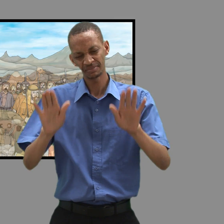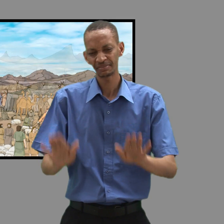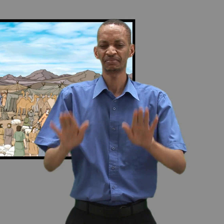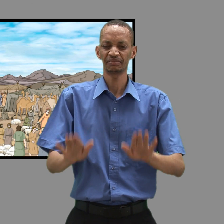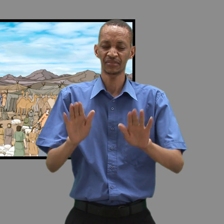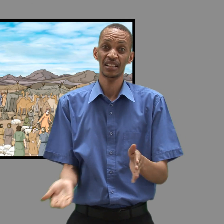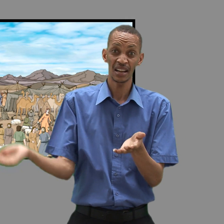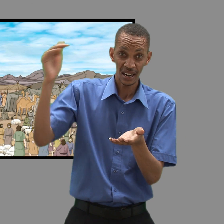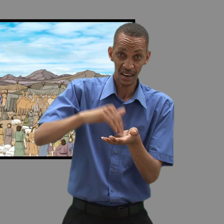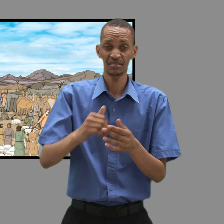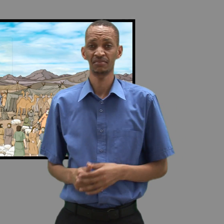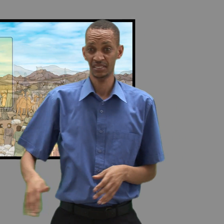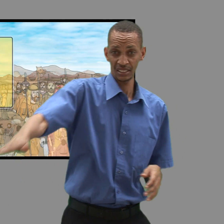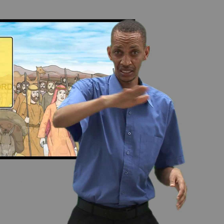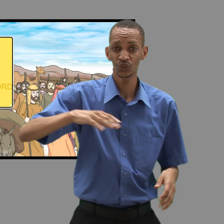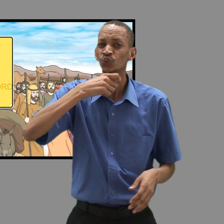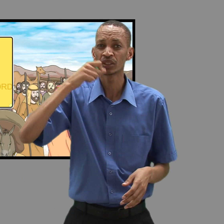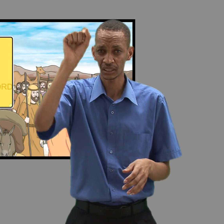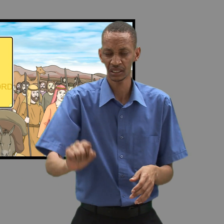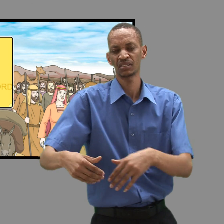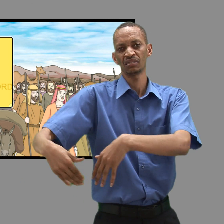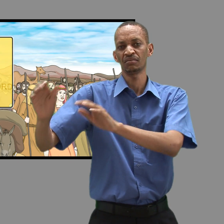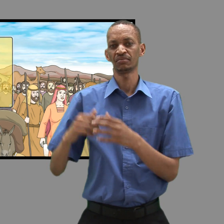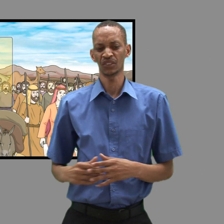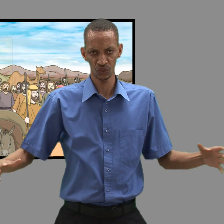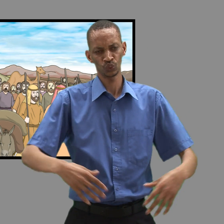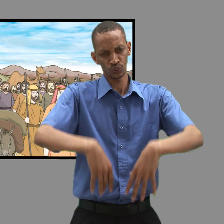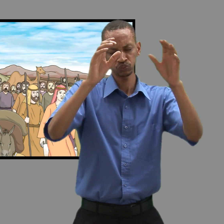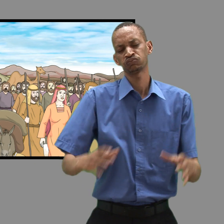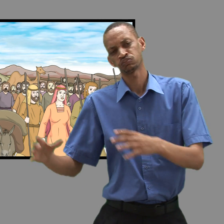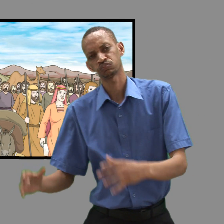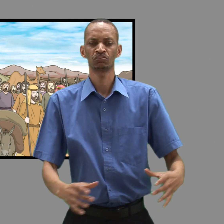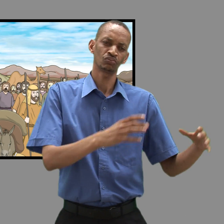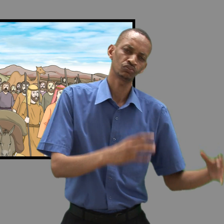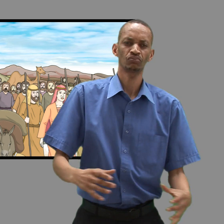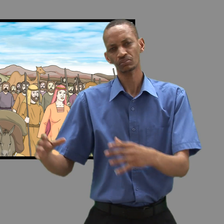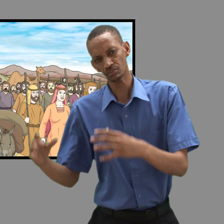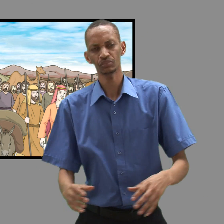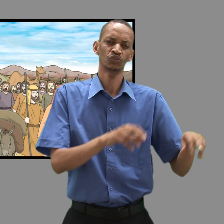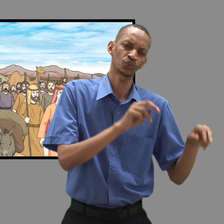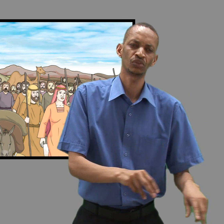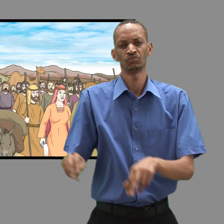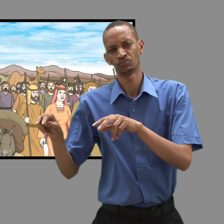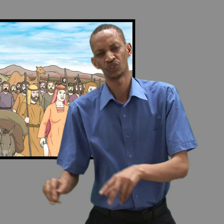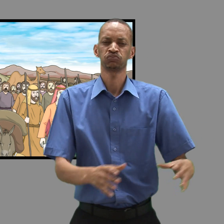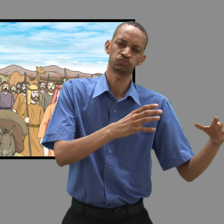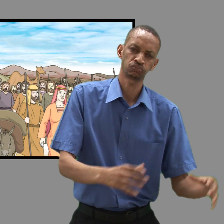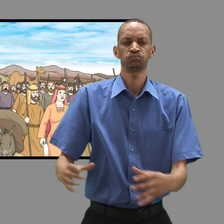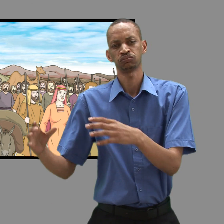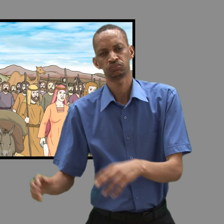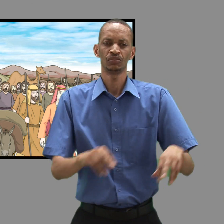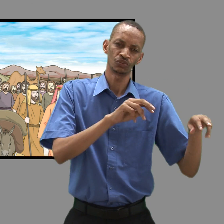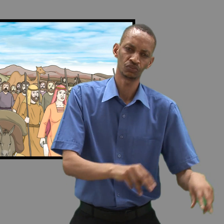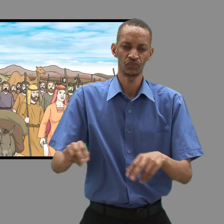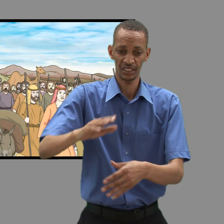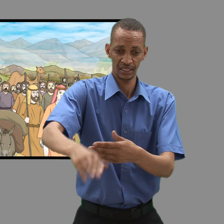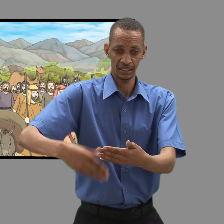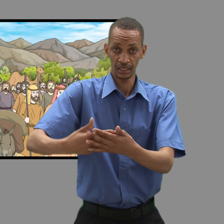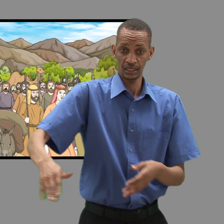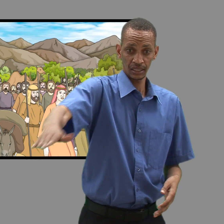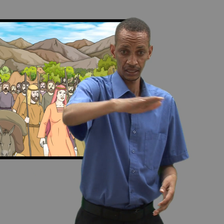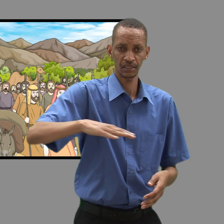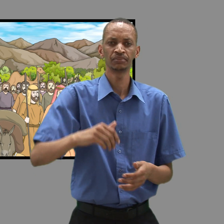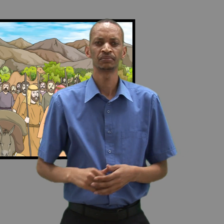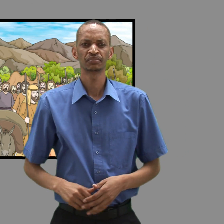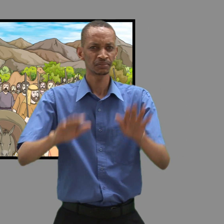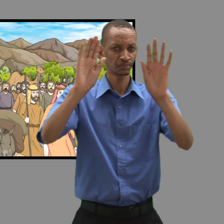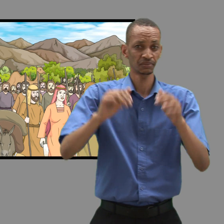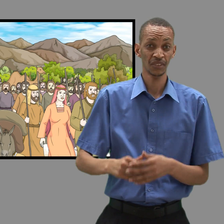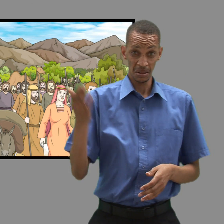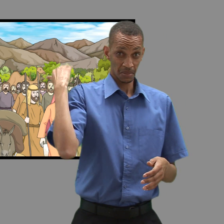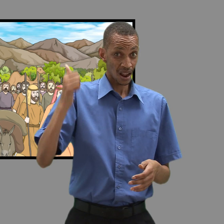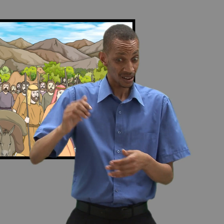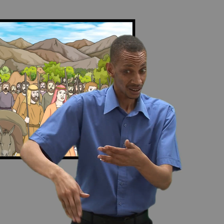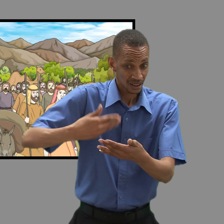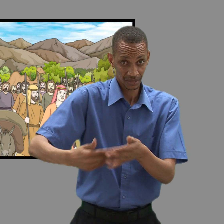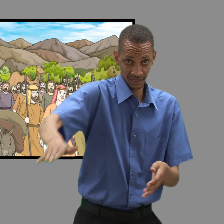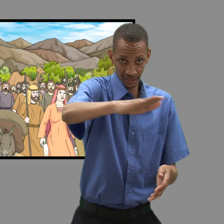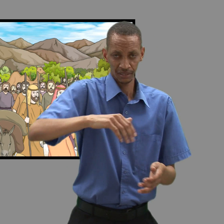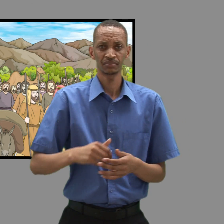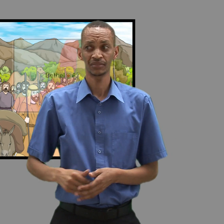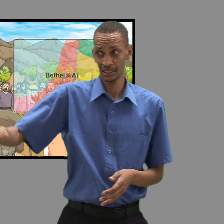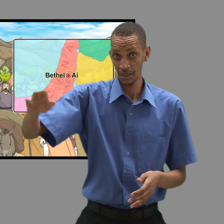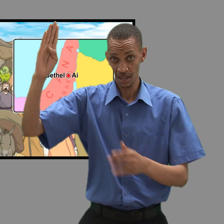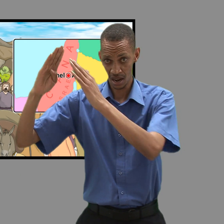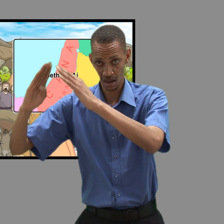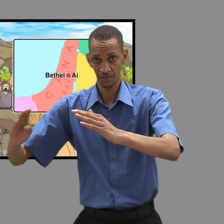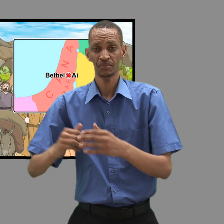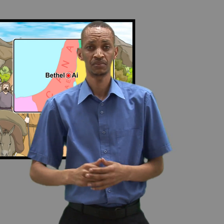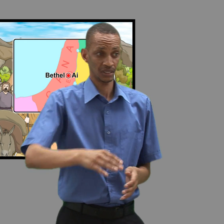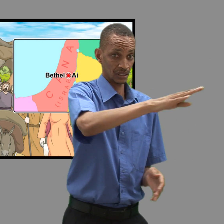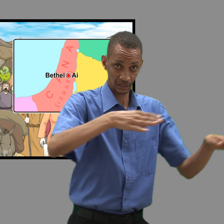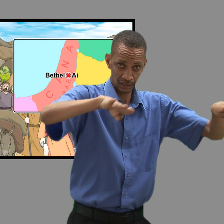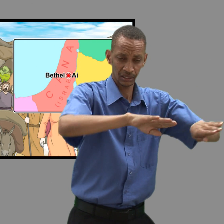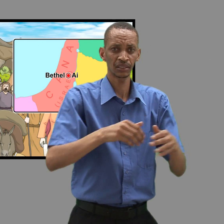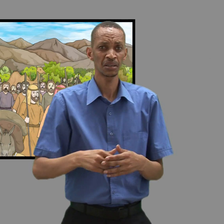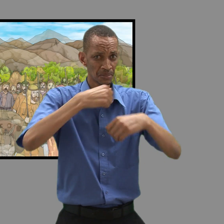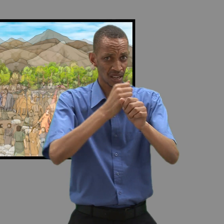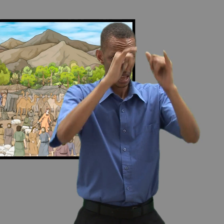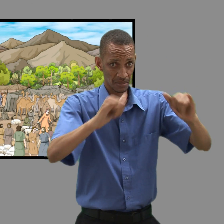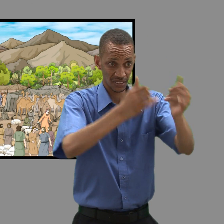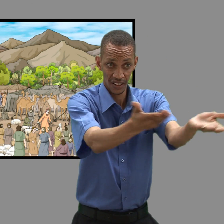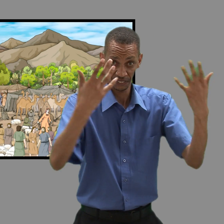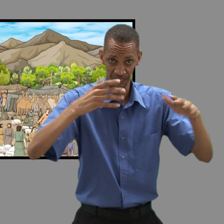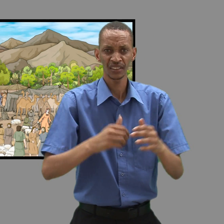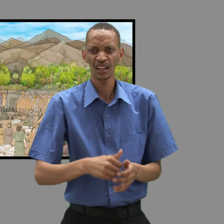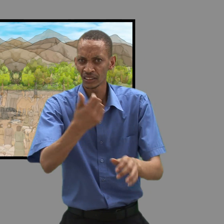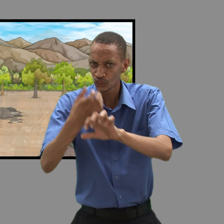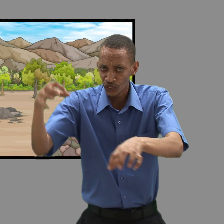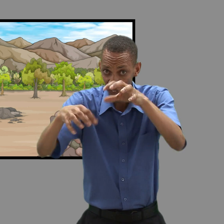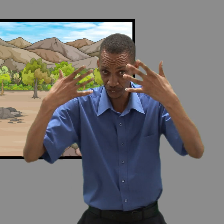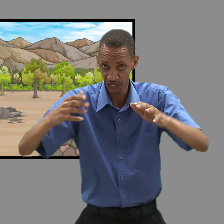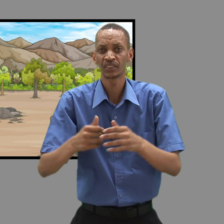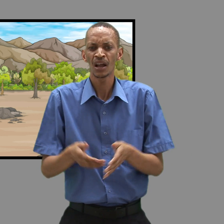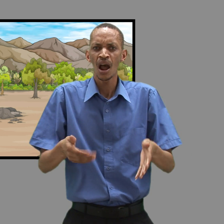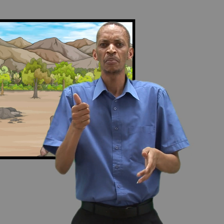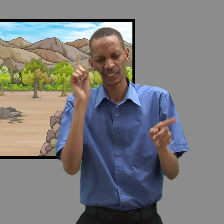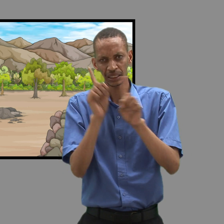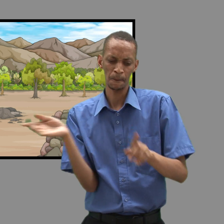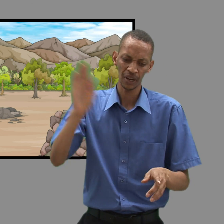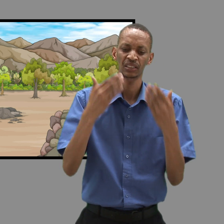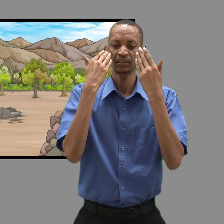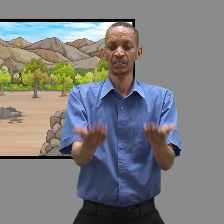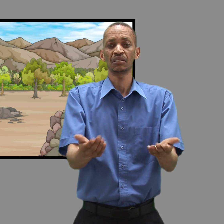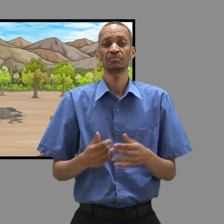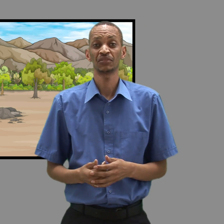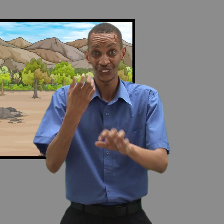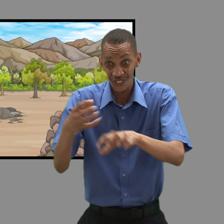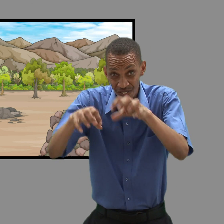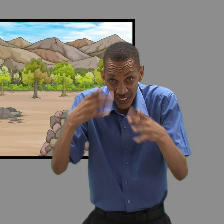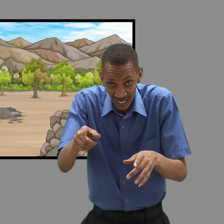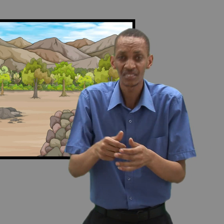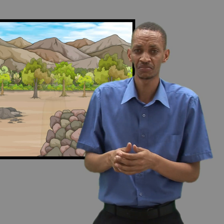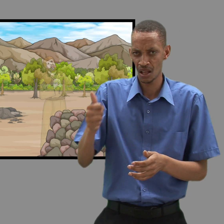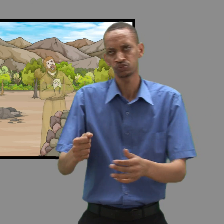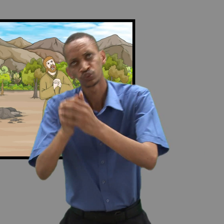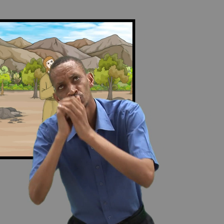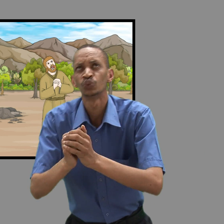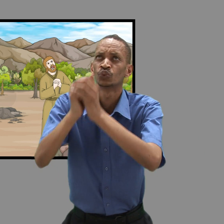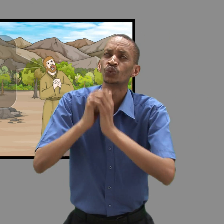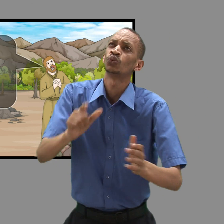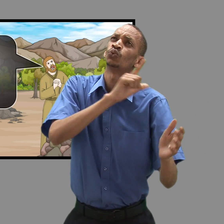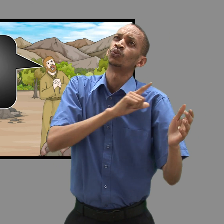From the Negev he journeyed from place to place toward Bethel, until he came to the place between Bethel and Ai where his tent had formerly been pitched, to the site where he had built the altar.